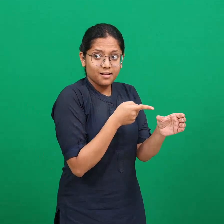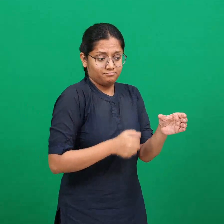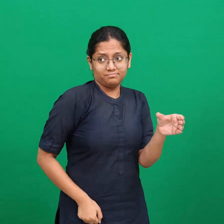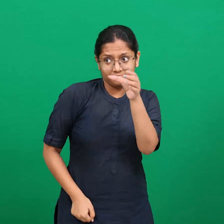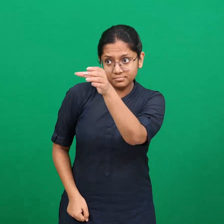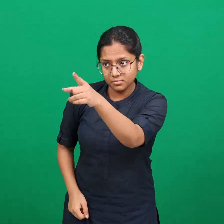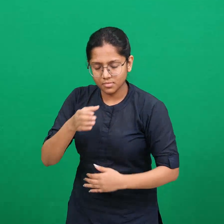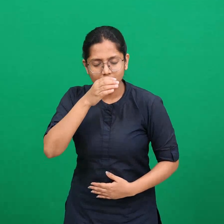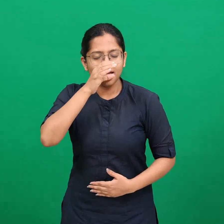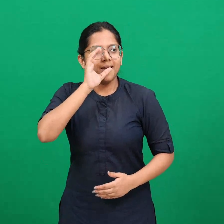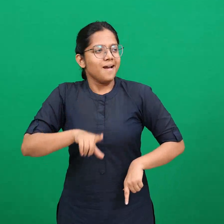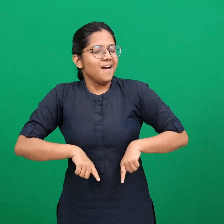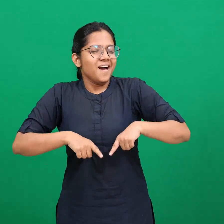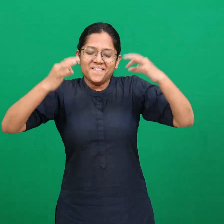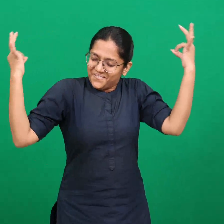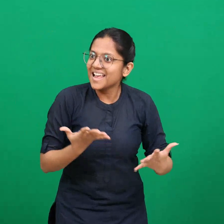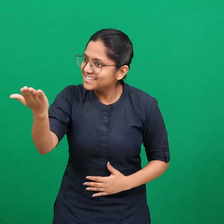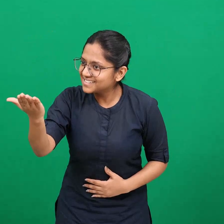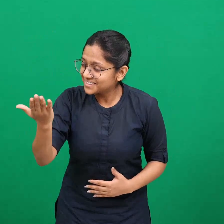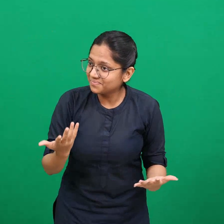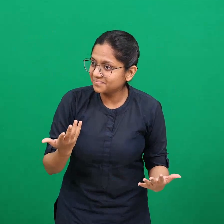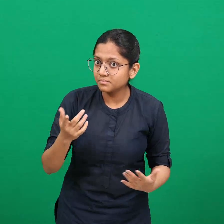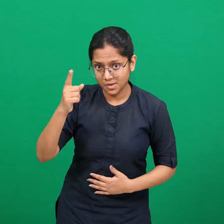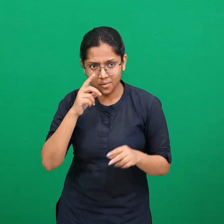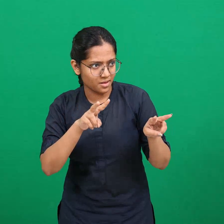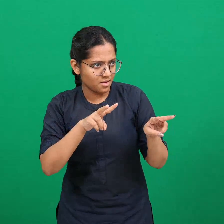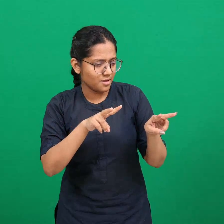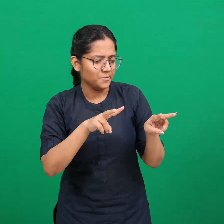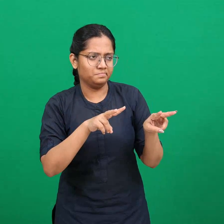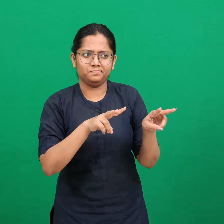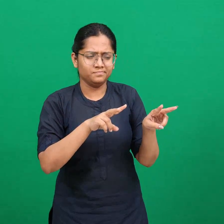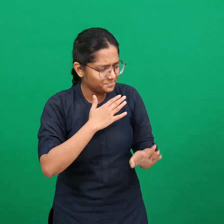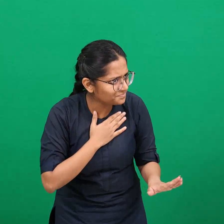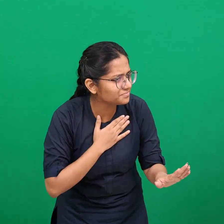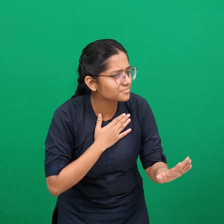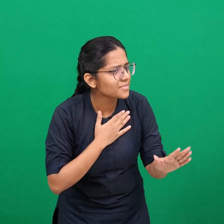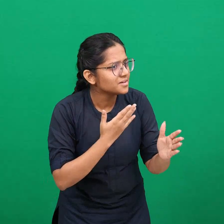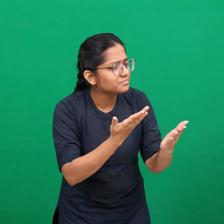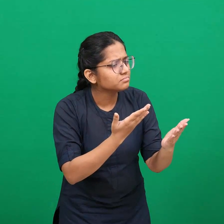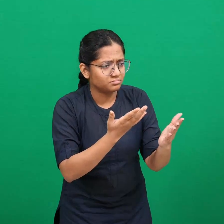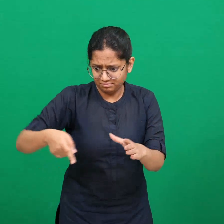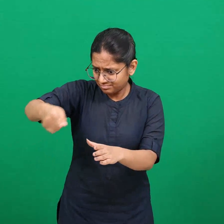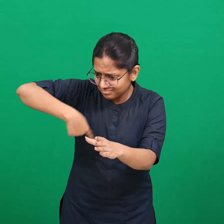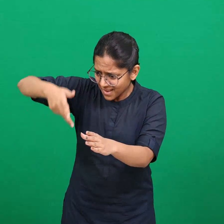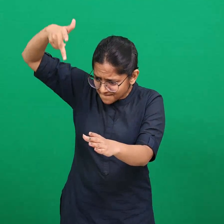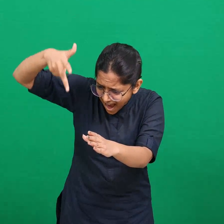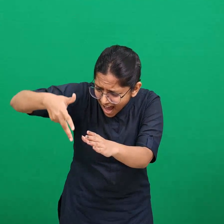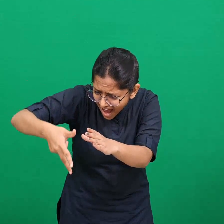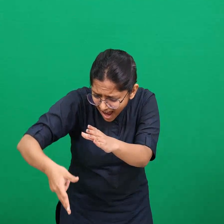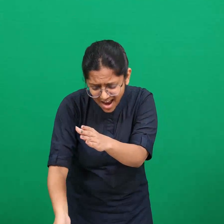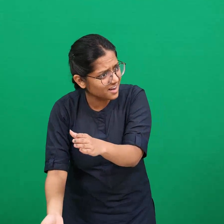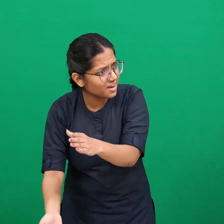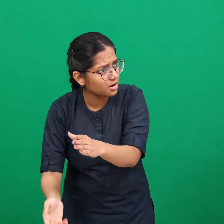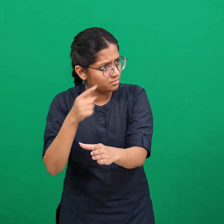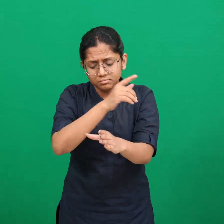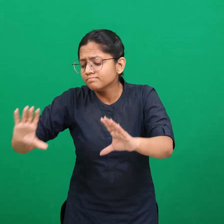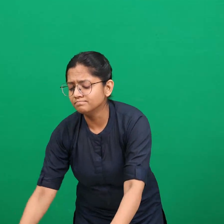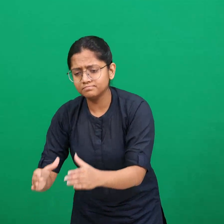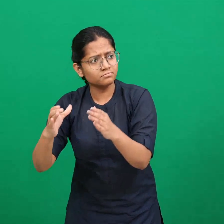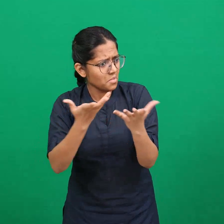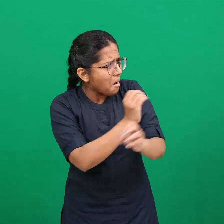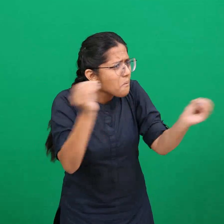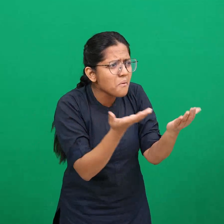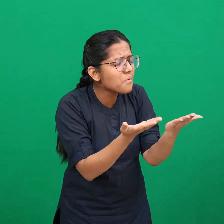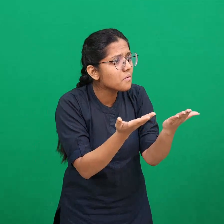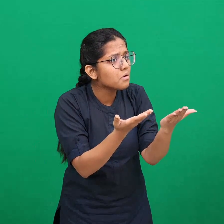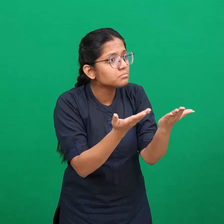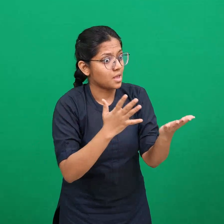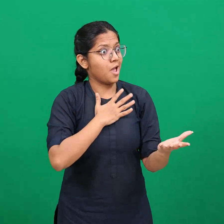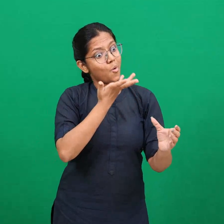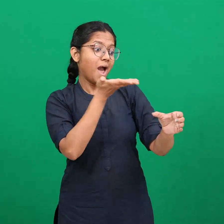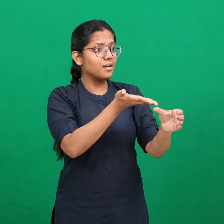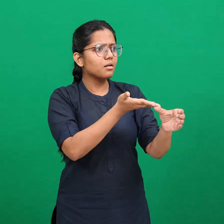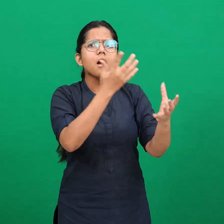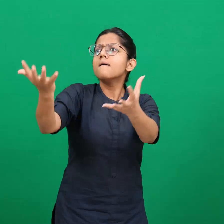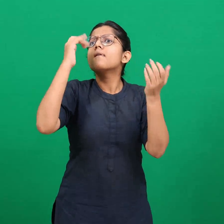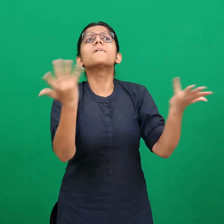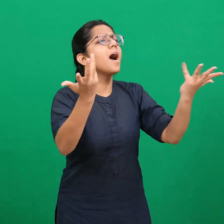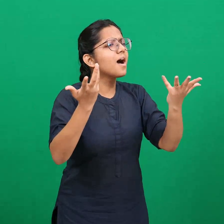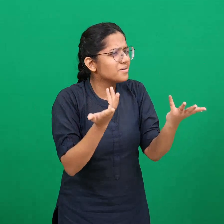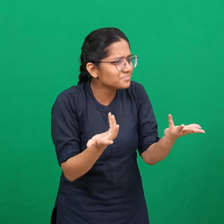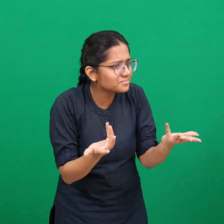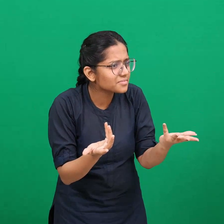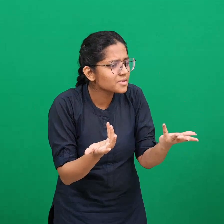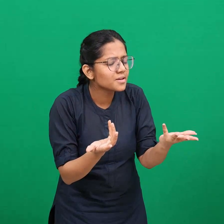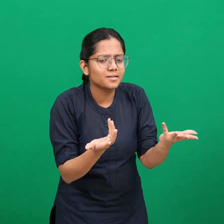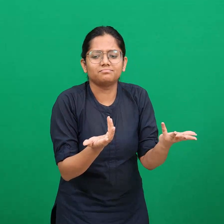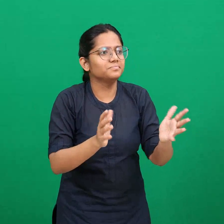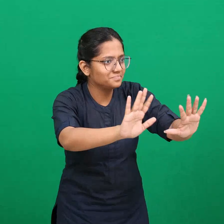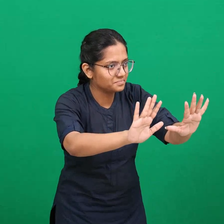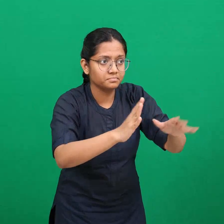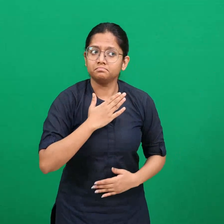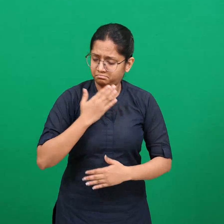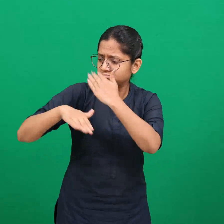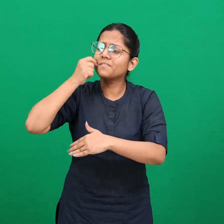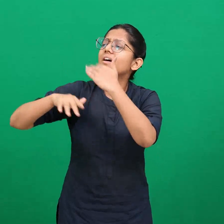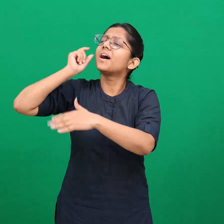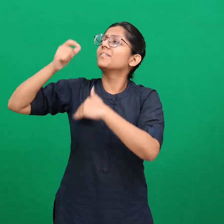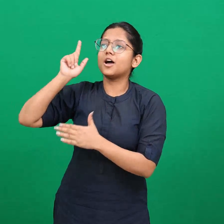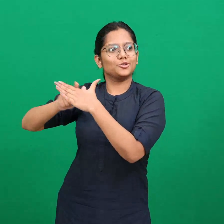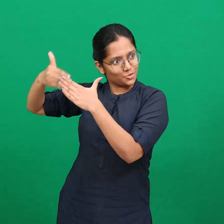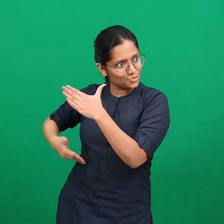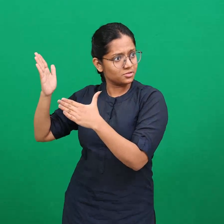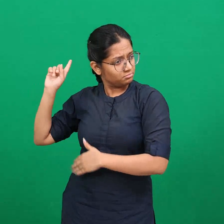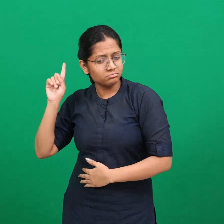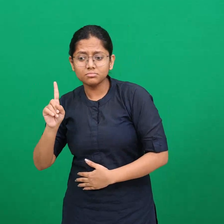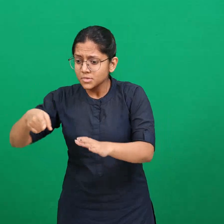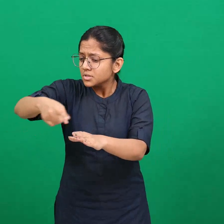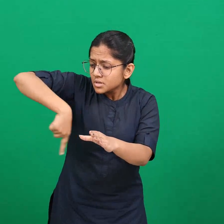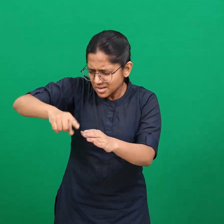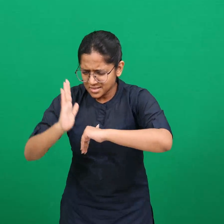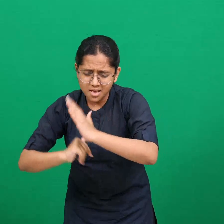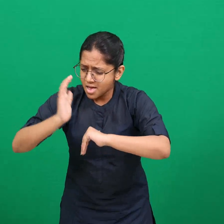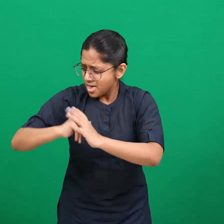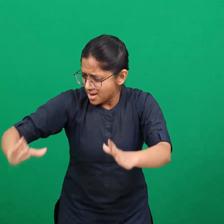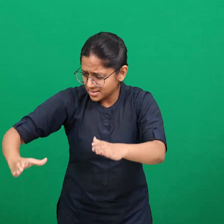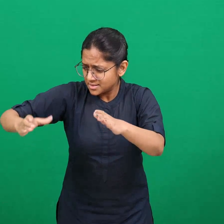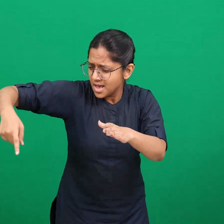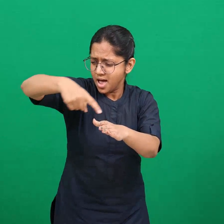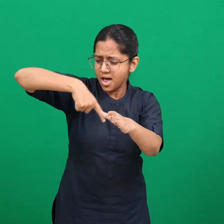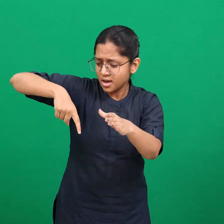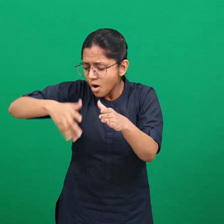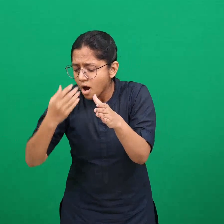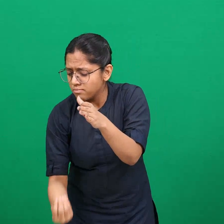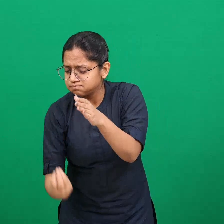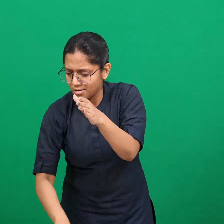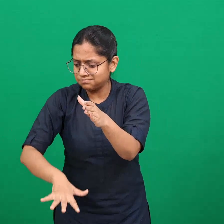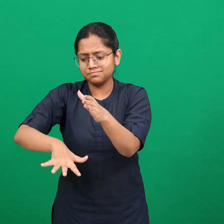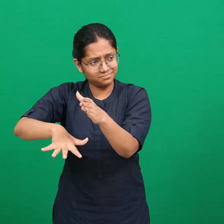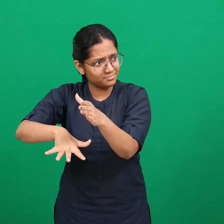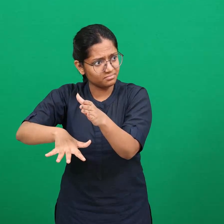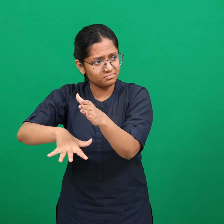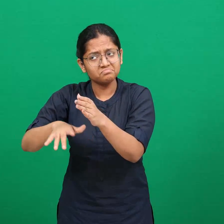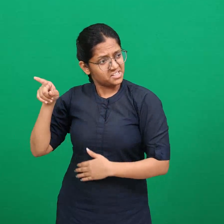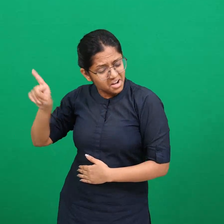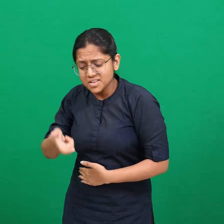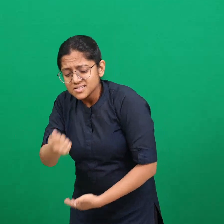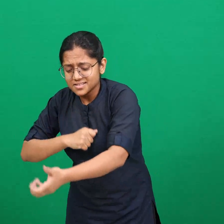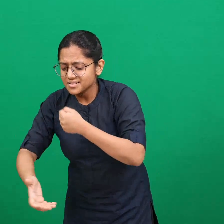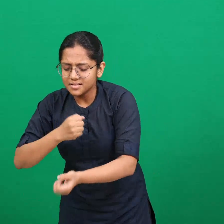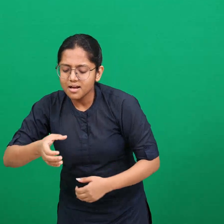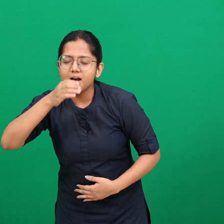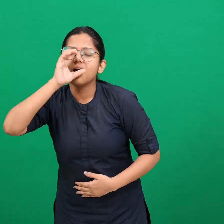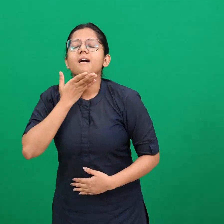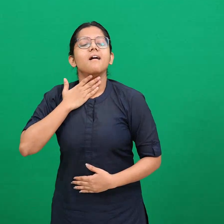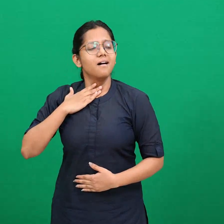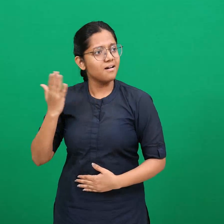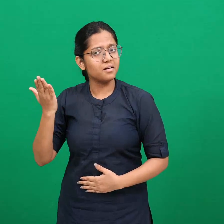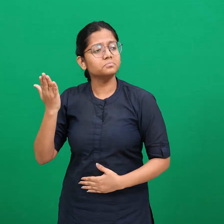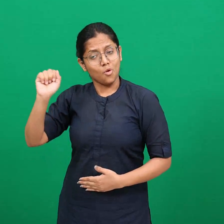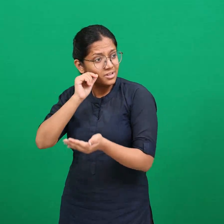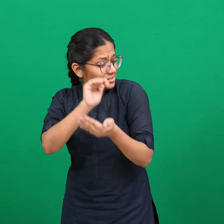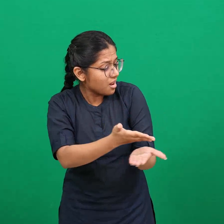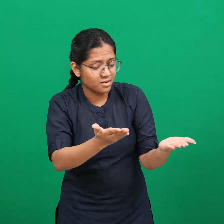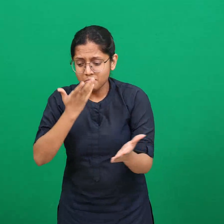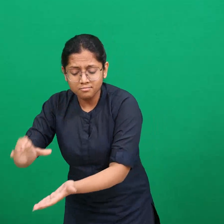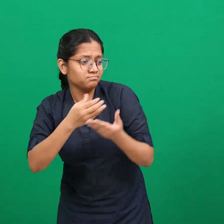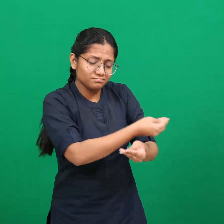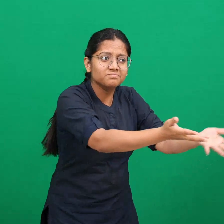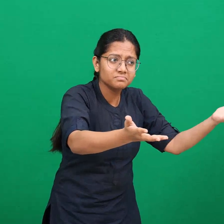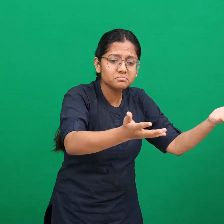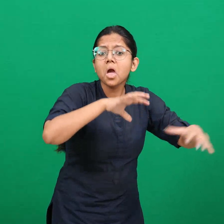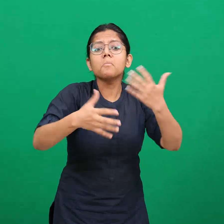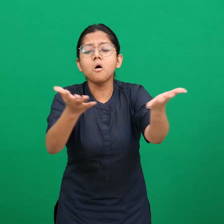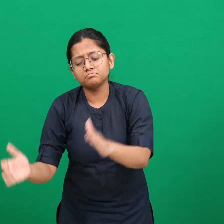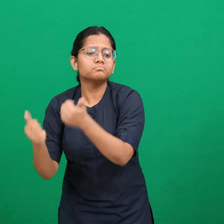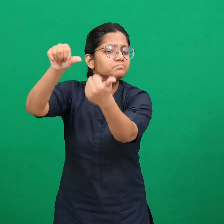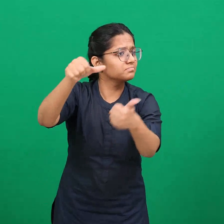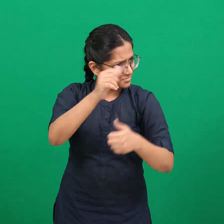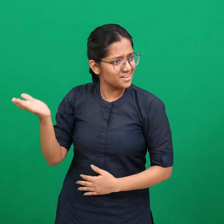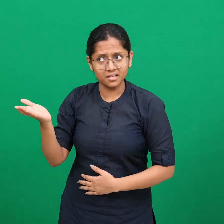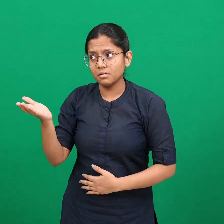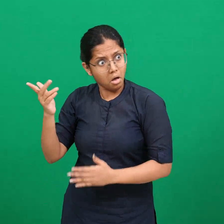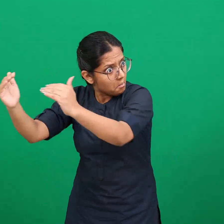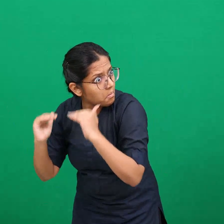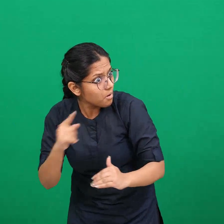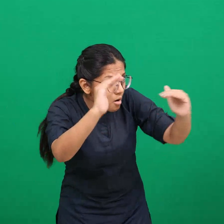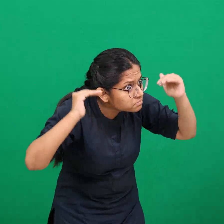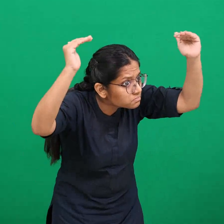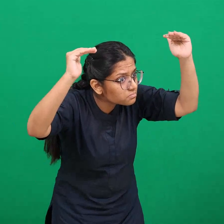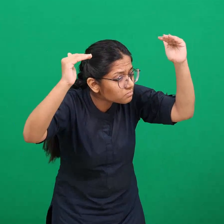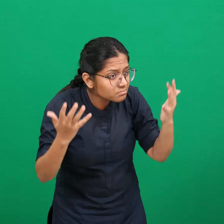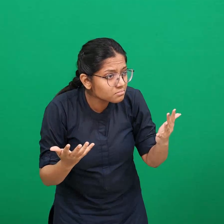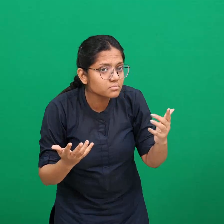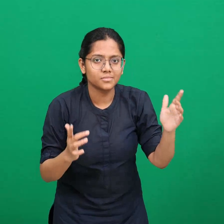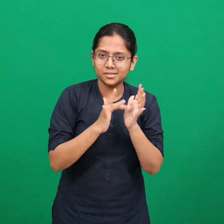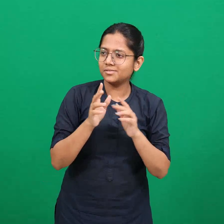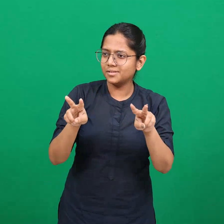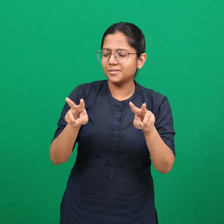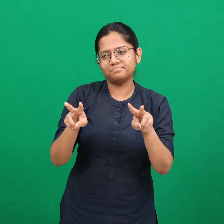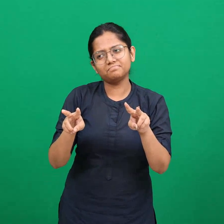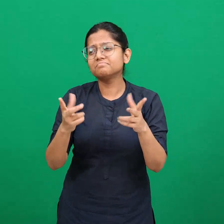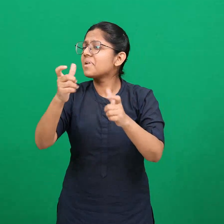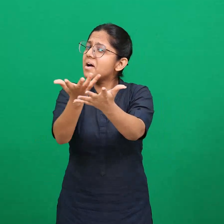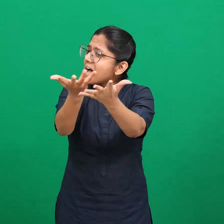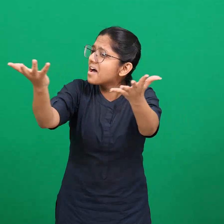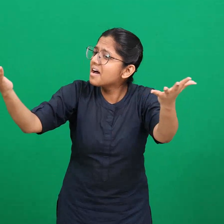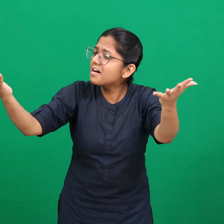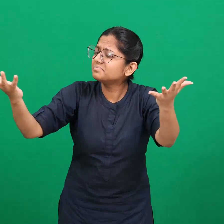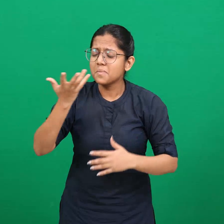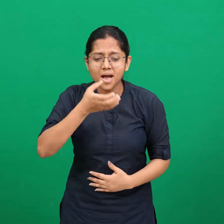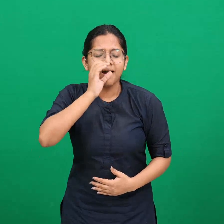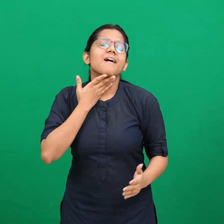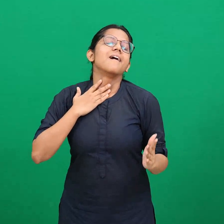"Sir," the woman replied, "You have nothing to draw with and the well is deep. Where then will You get this living water? Are You greater than our father Jacob, who gave us this well and drank from it himself, as did his sons and his livestock?"